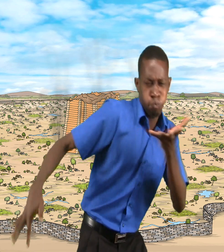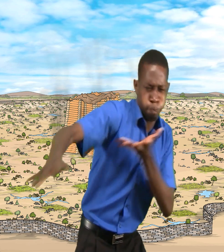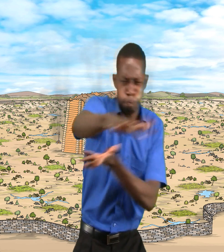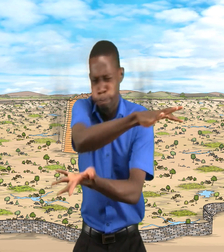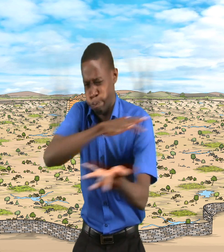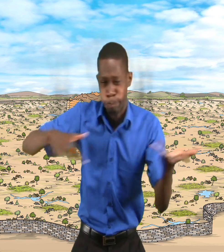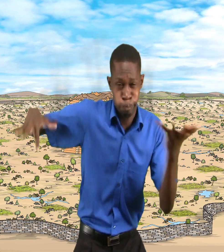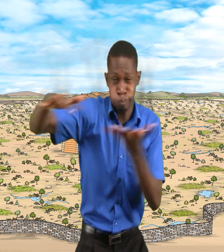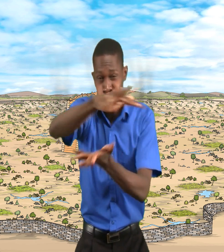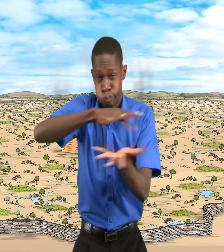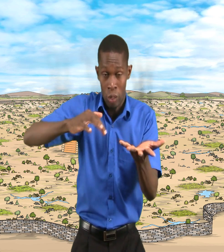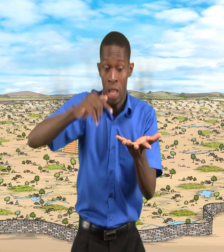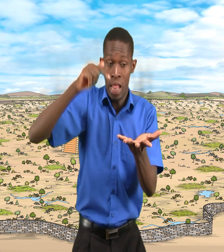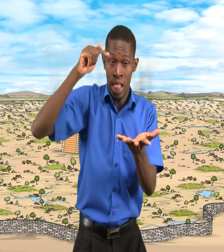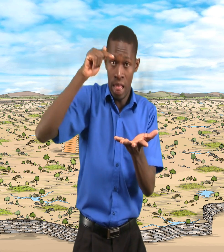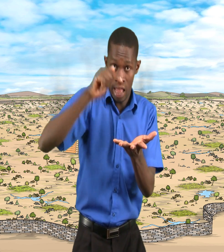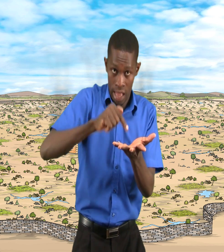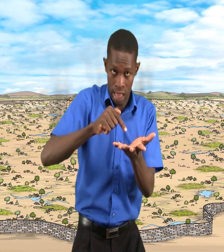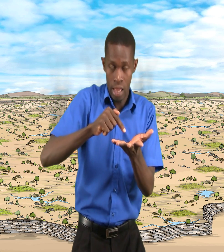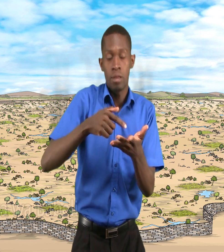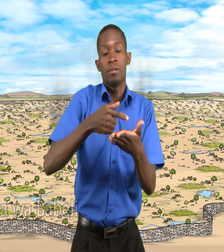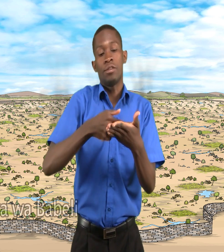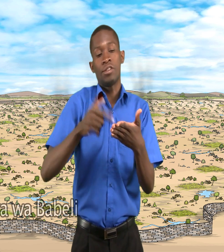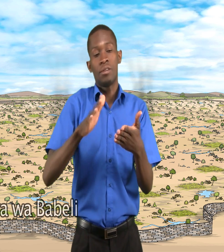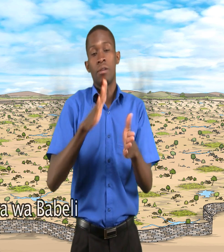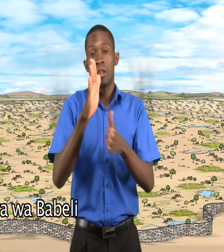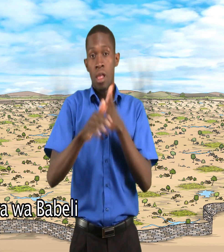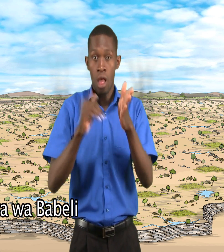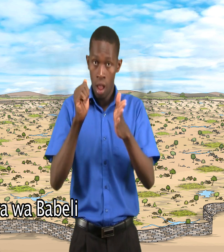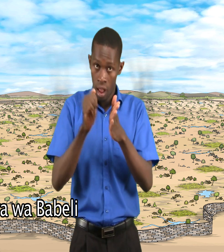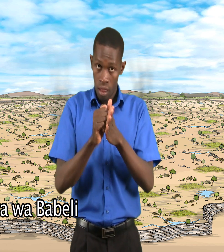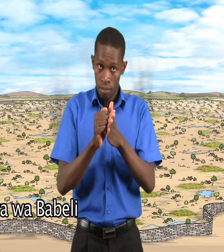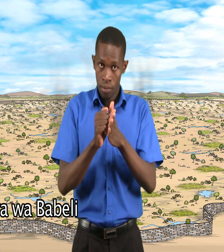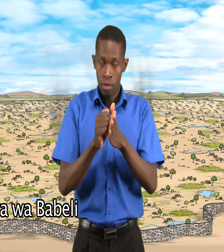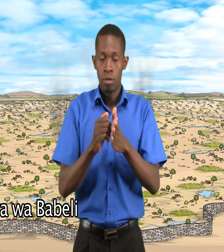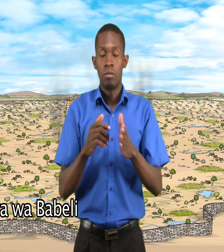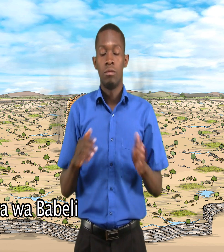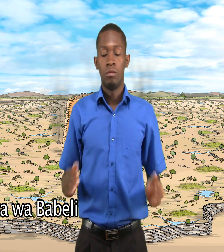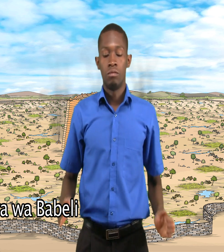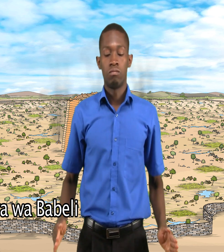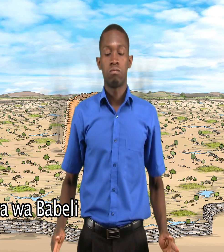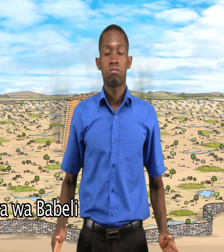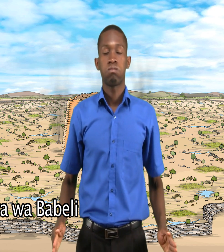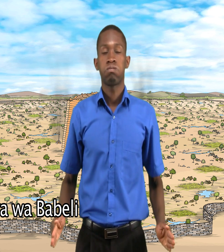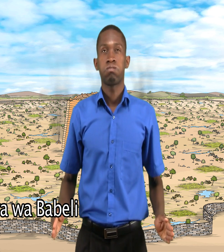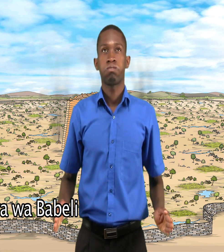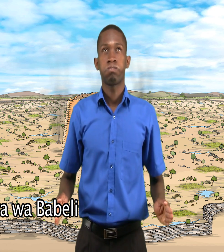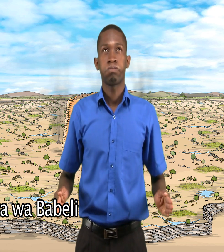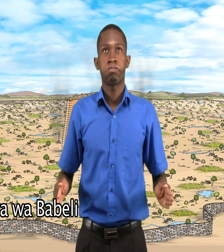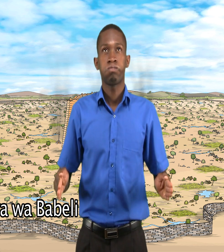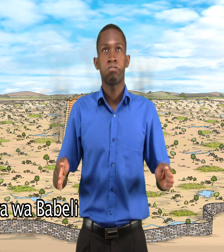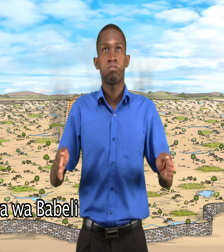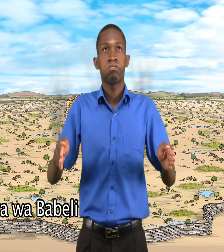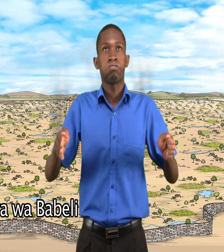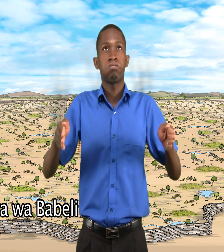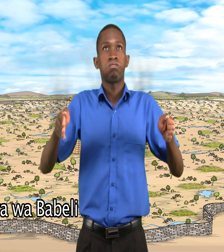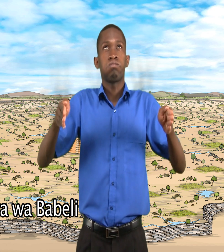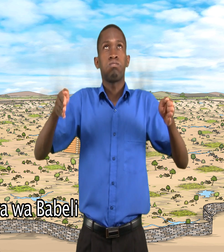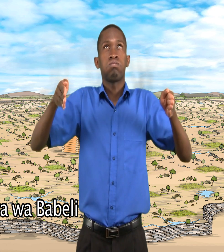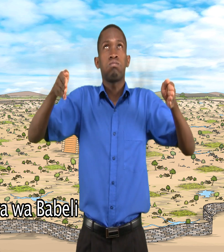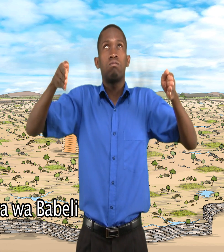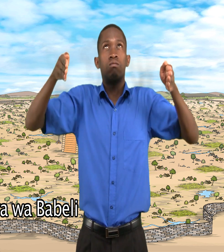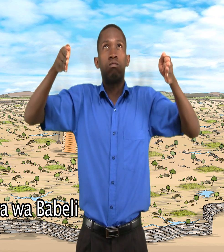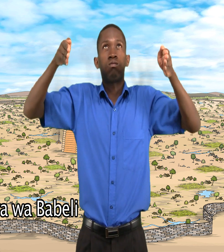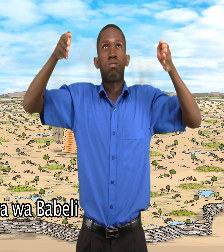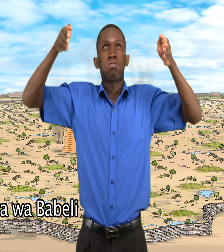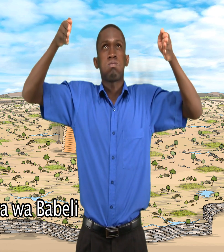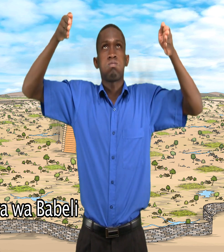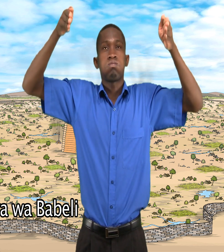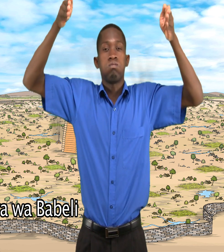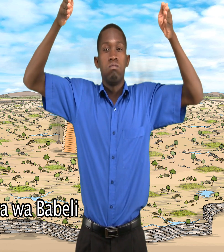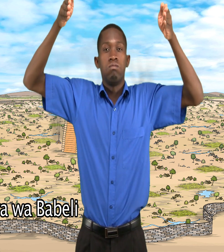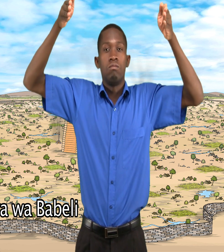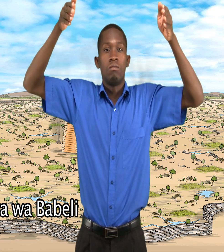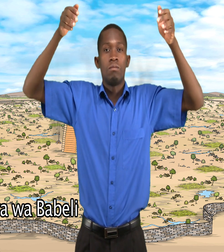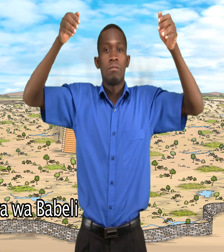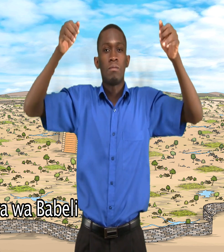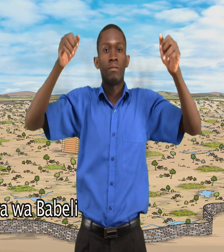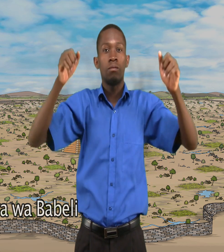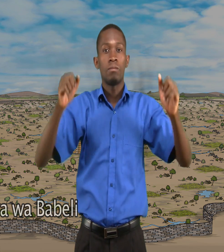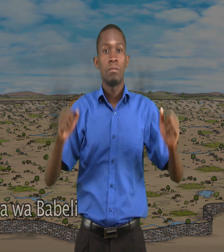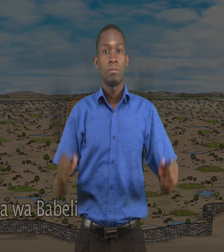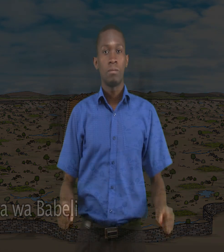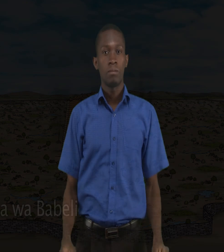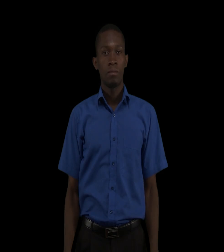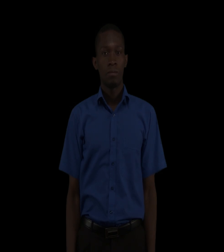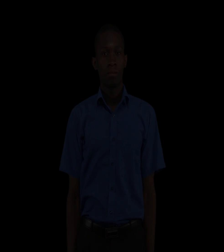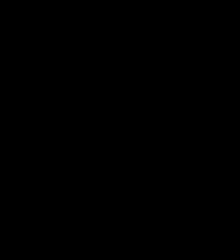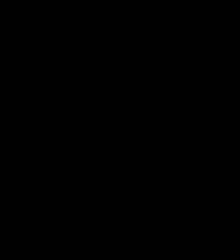That is why it is called Babel, for there the LORD confused the language of the whole world, and from that place the LORD scattered them over the face of all the earth.